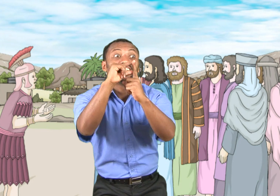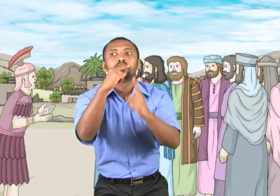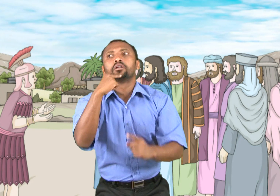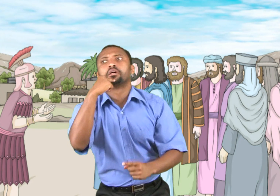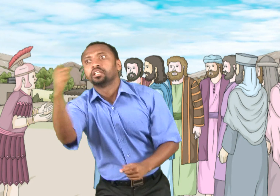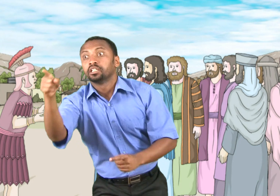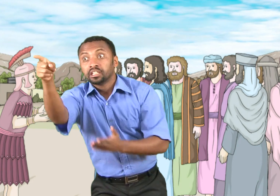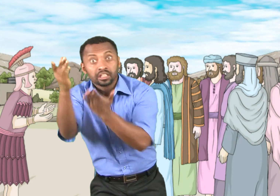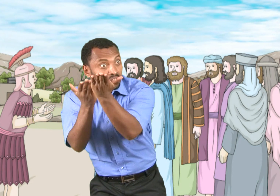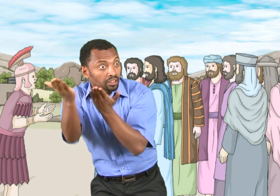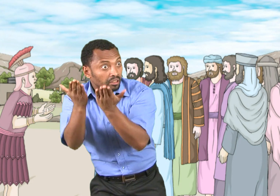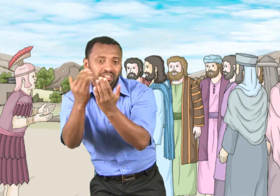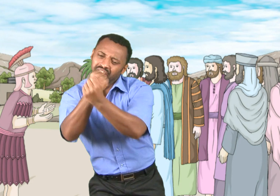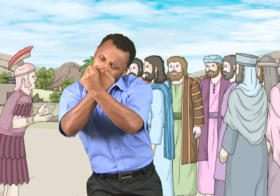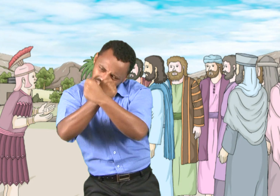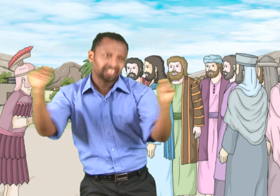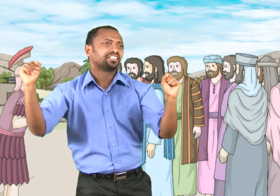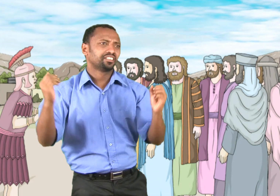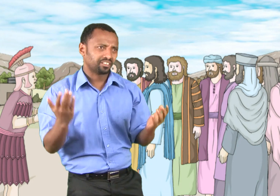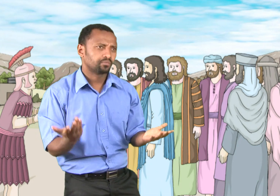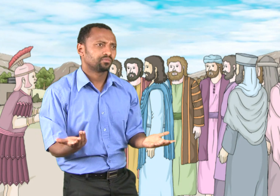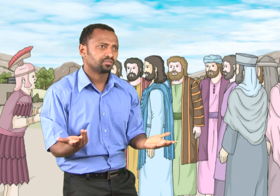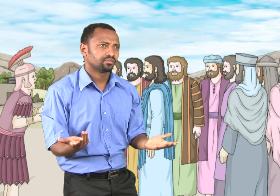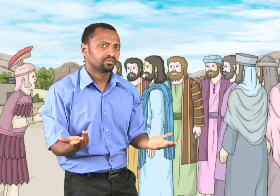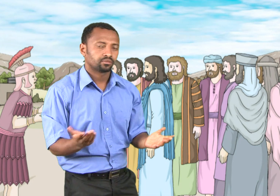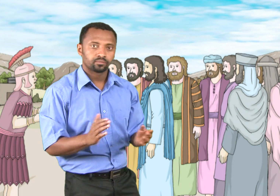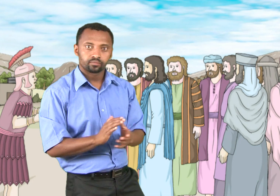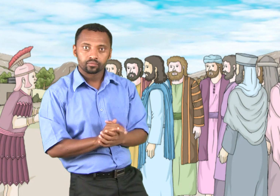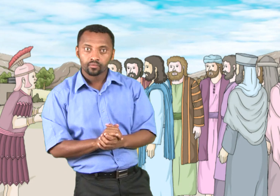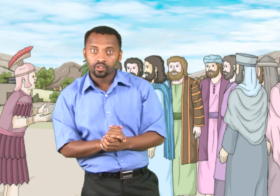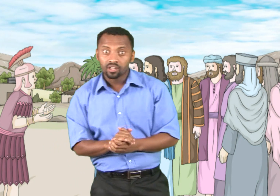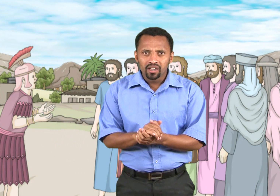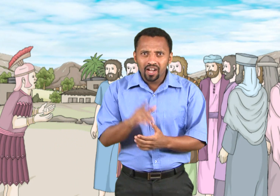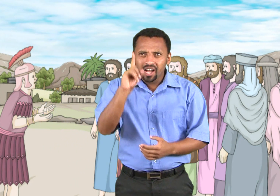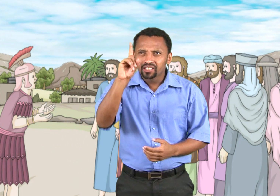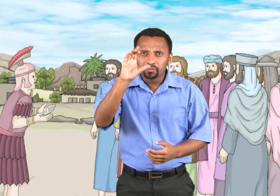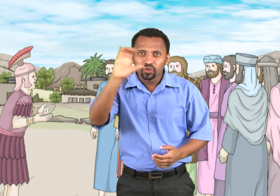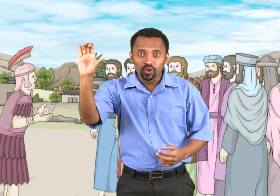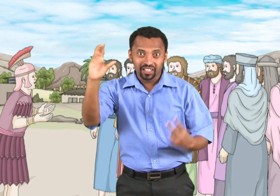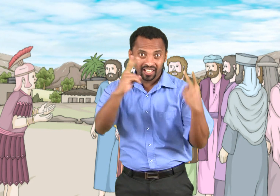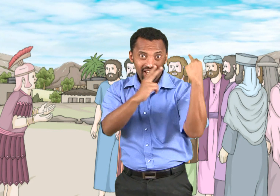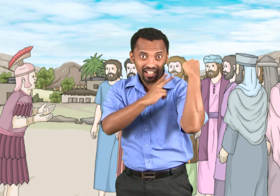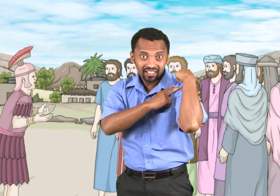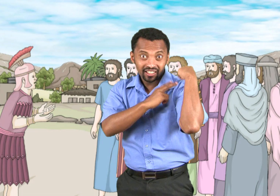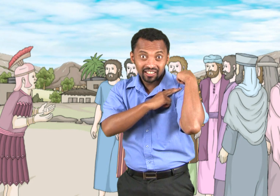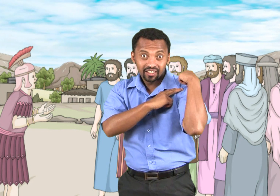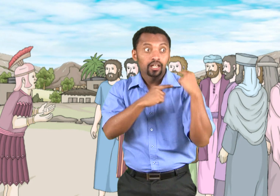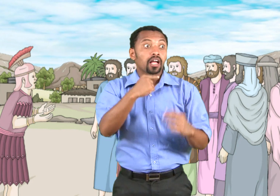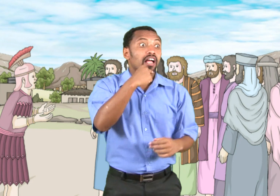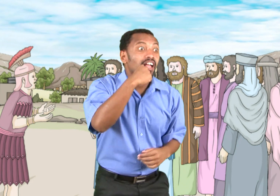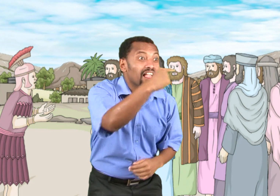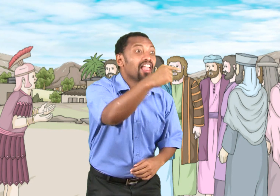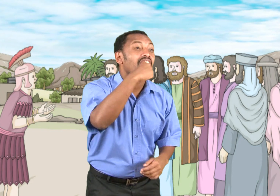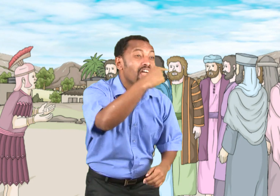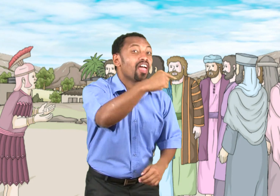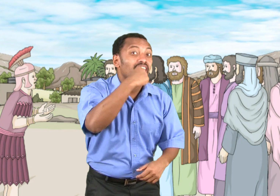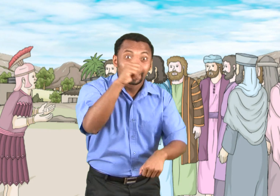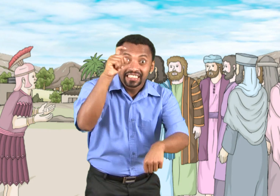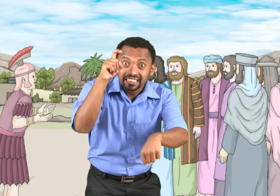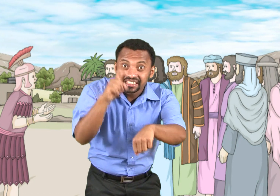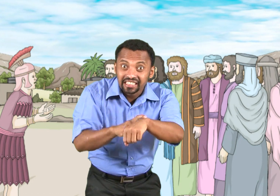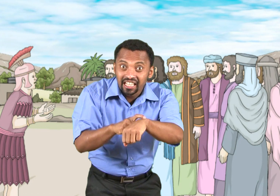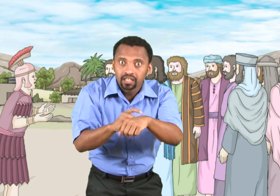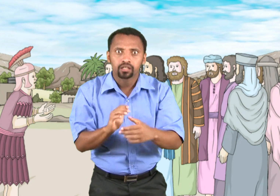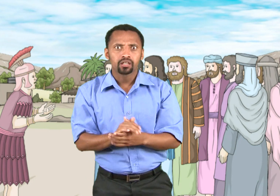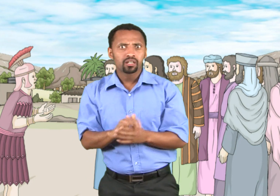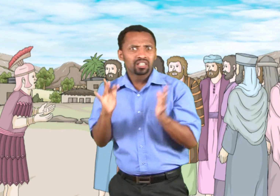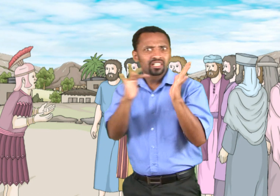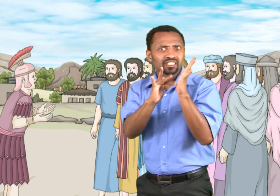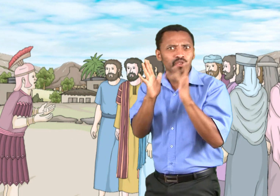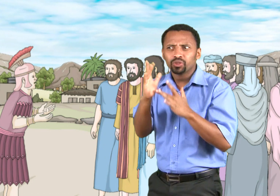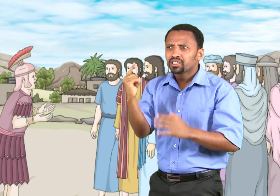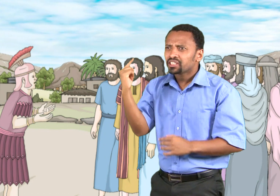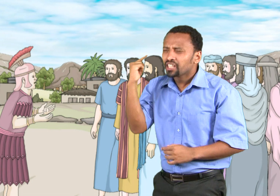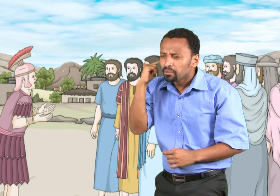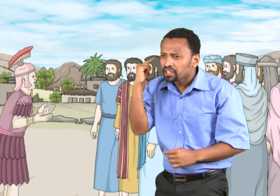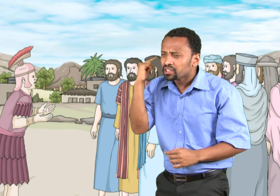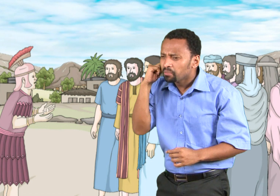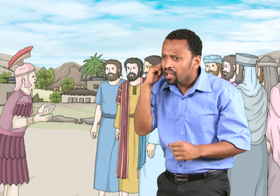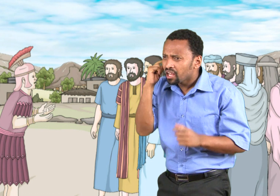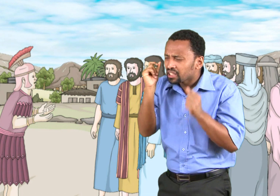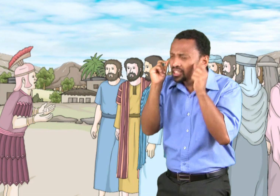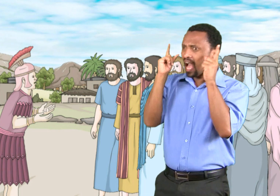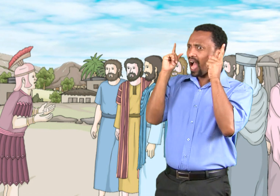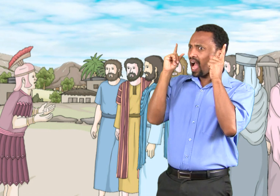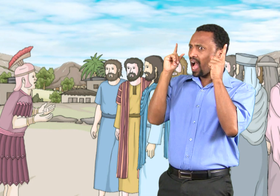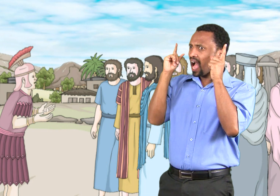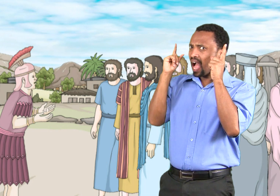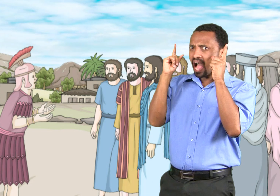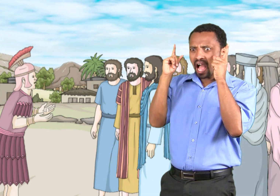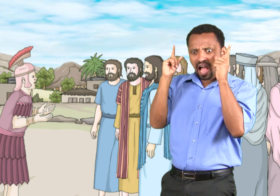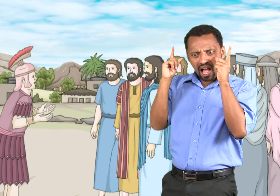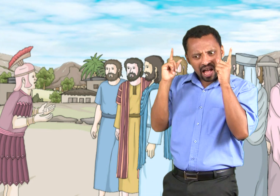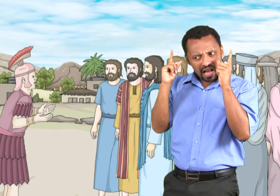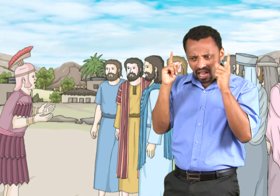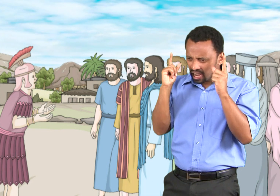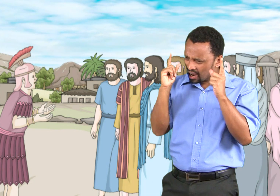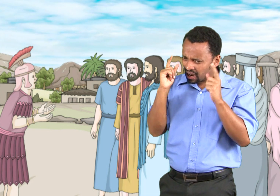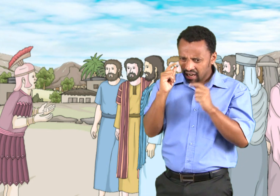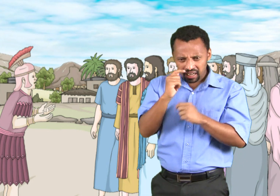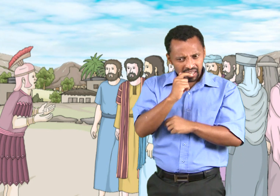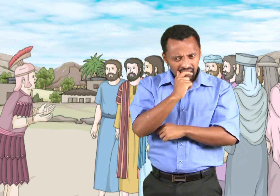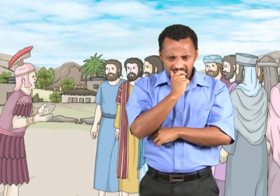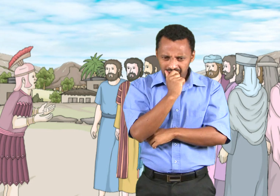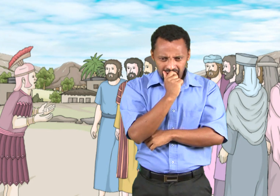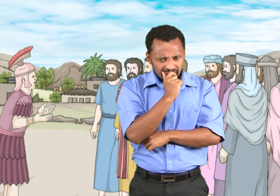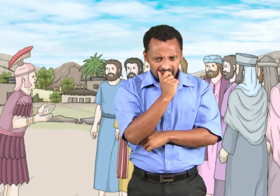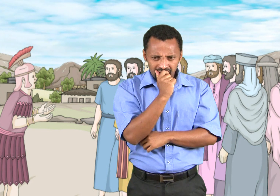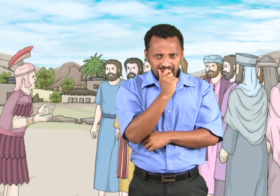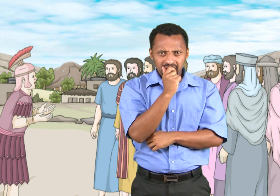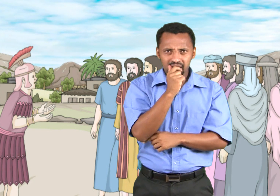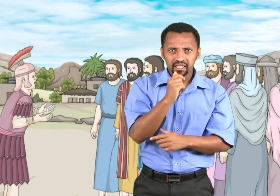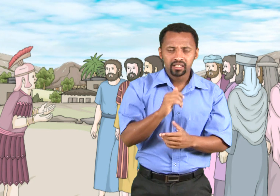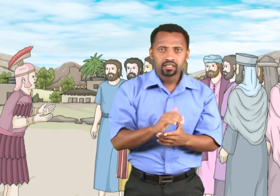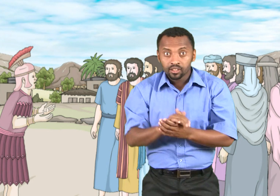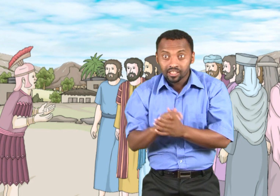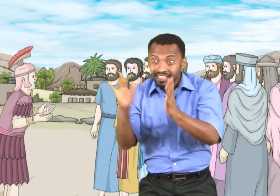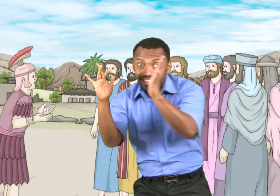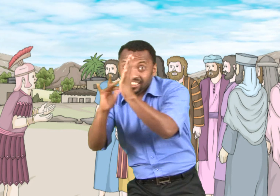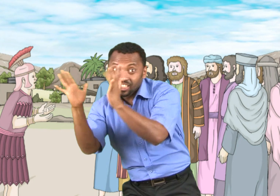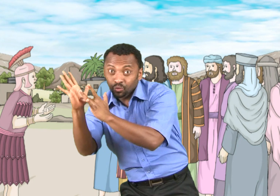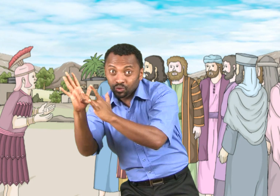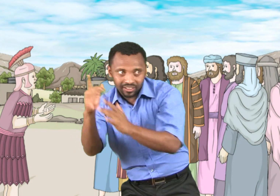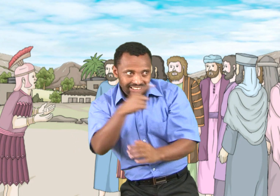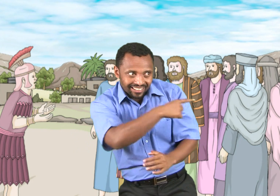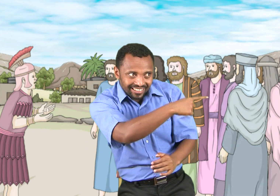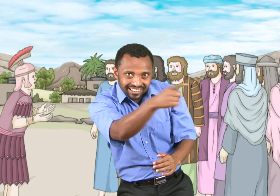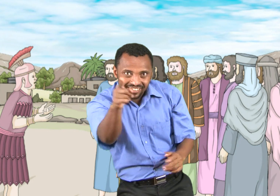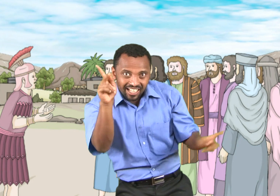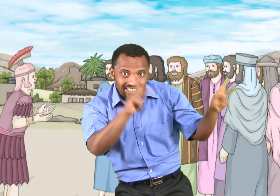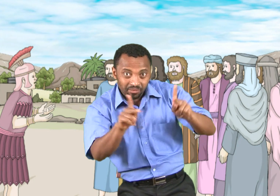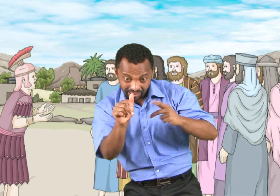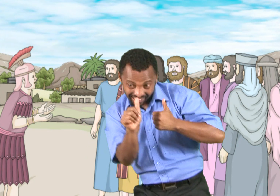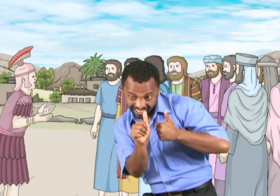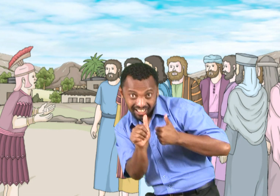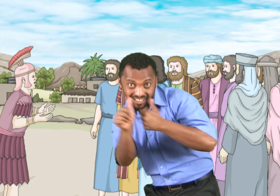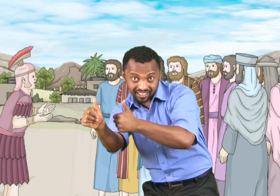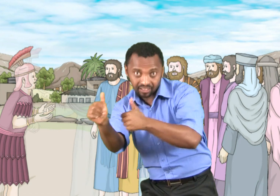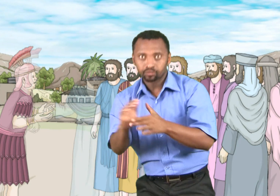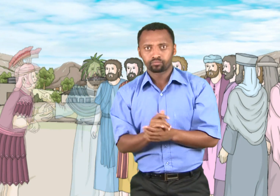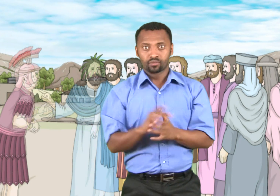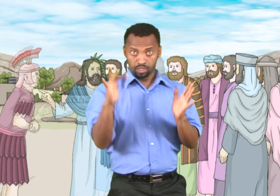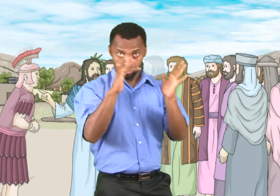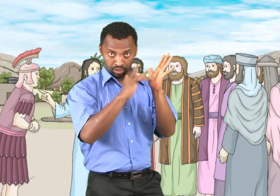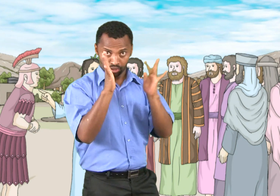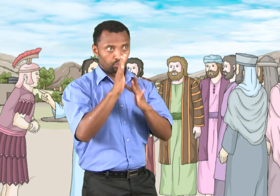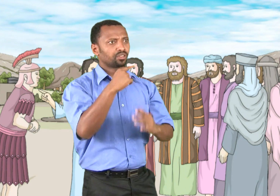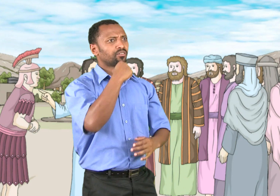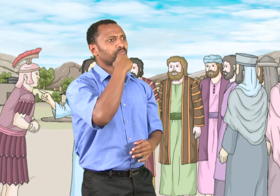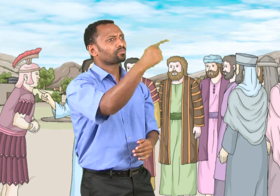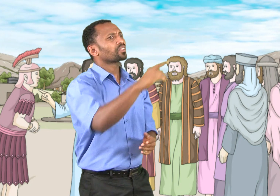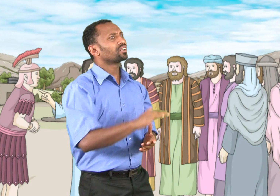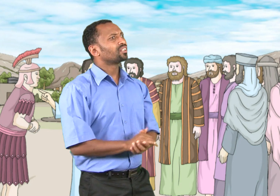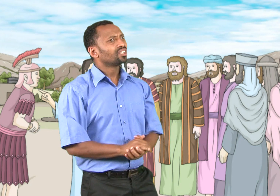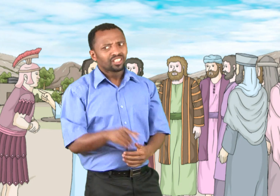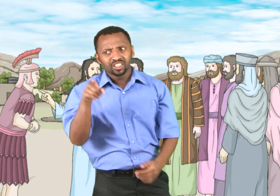and another to come, and he comes. I tell my servant to do something, and he does it.”